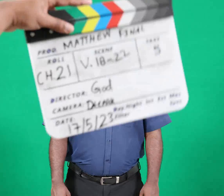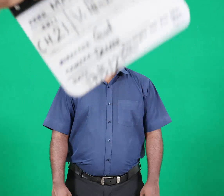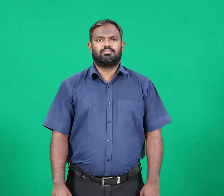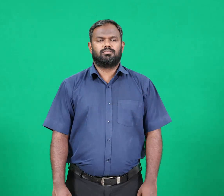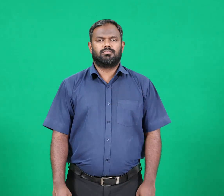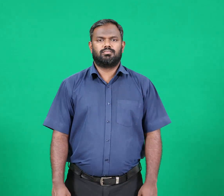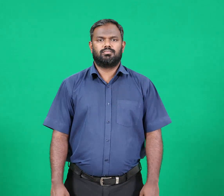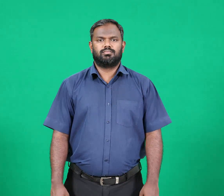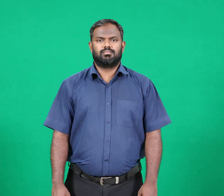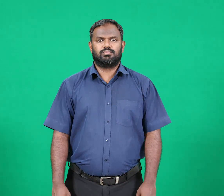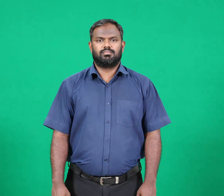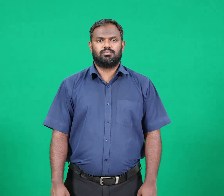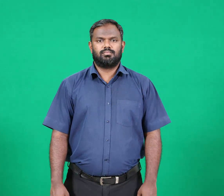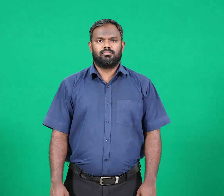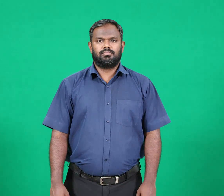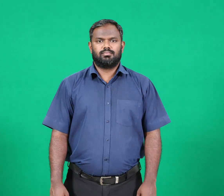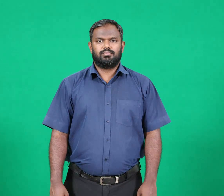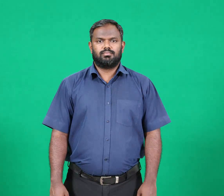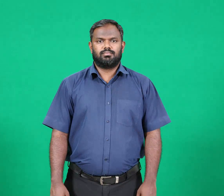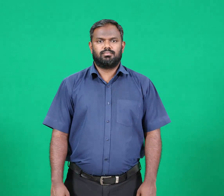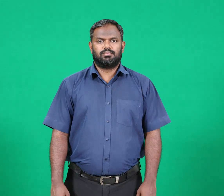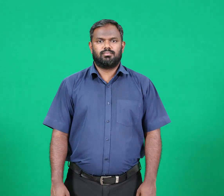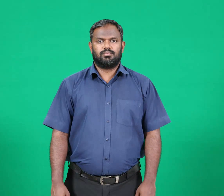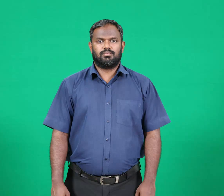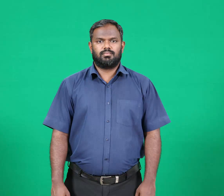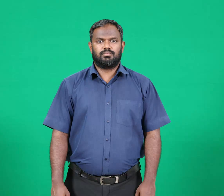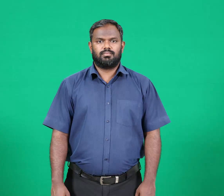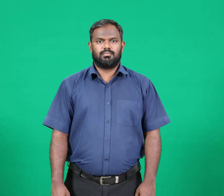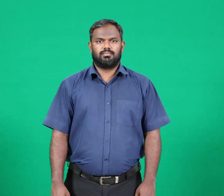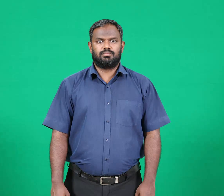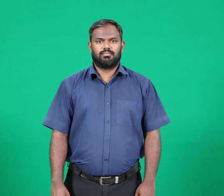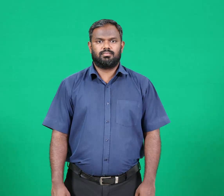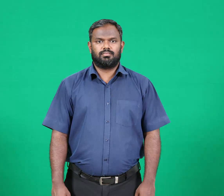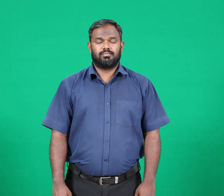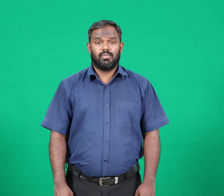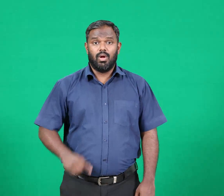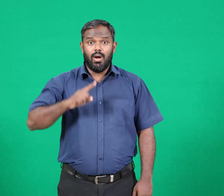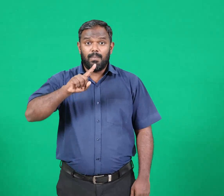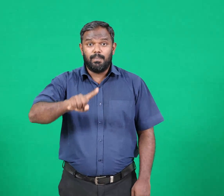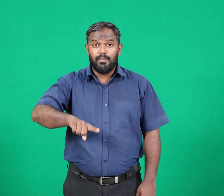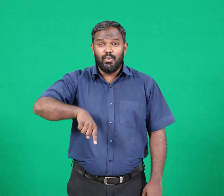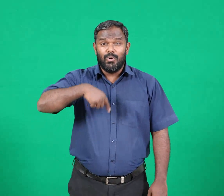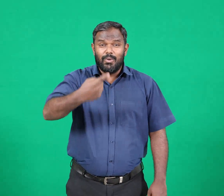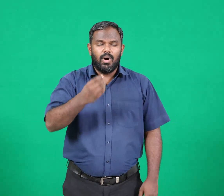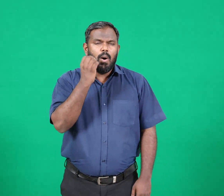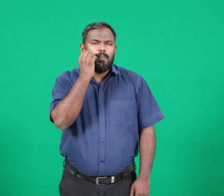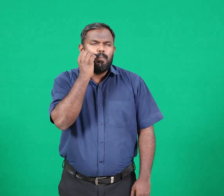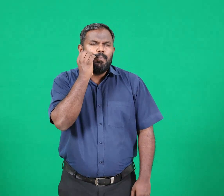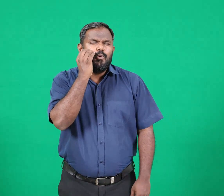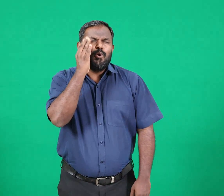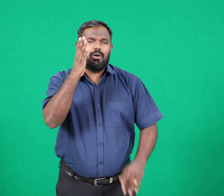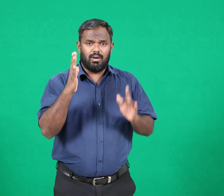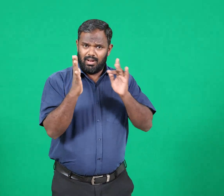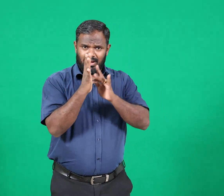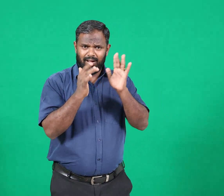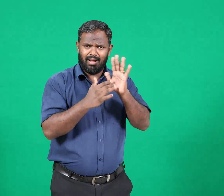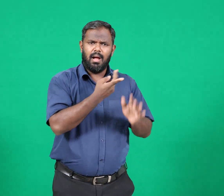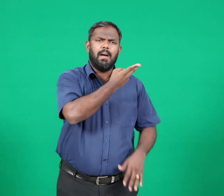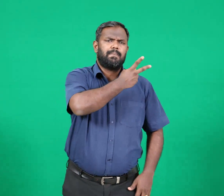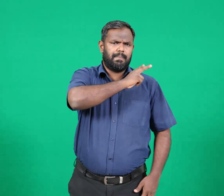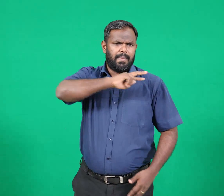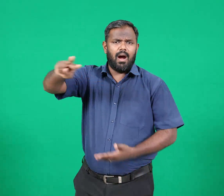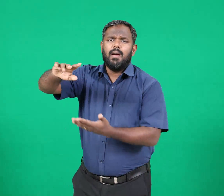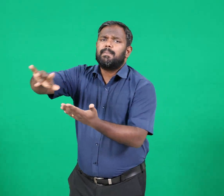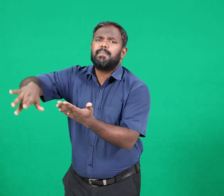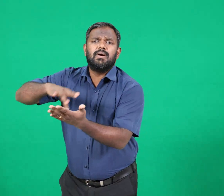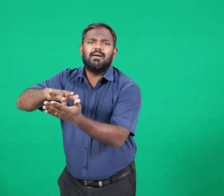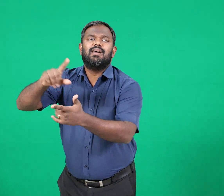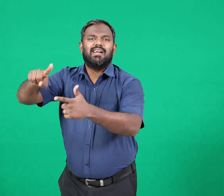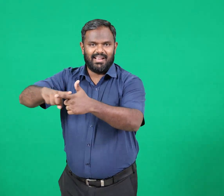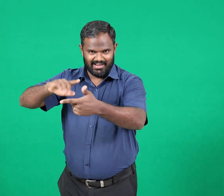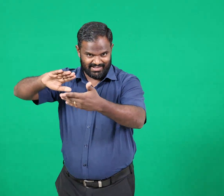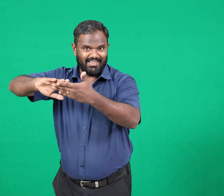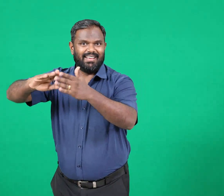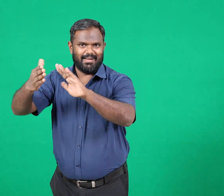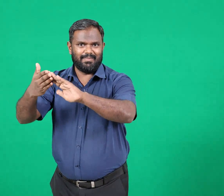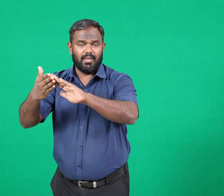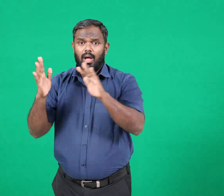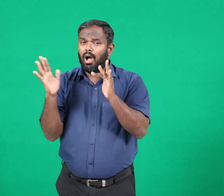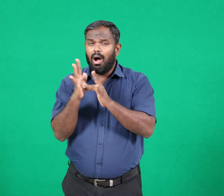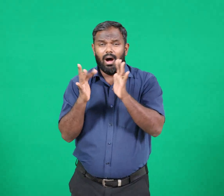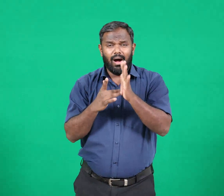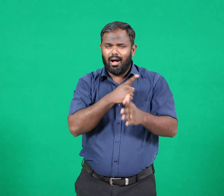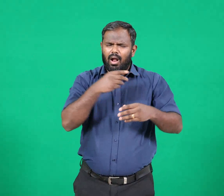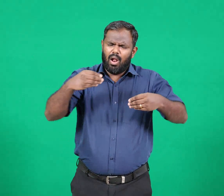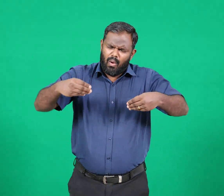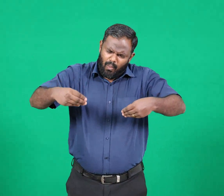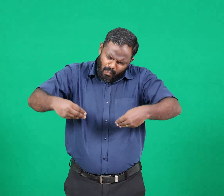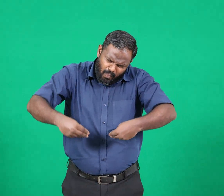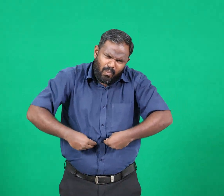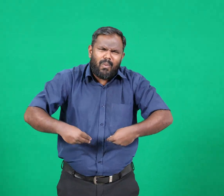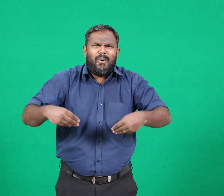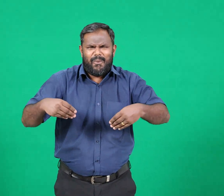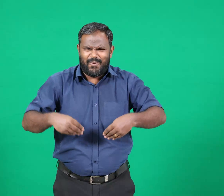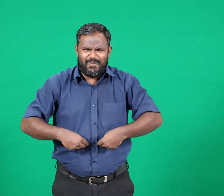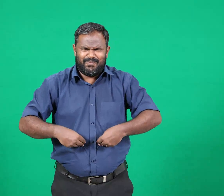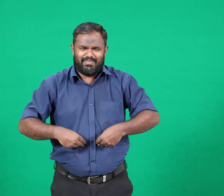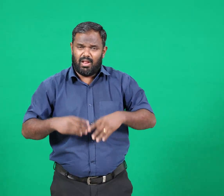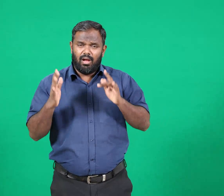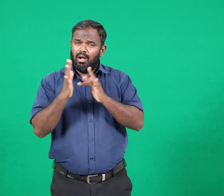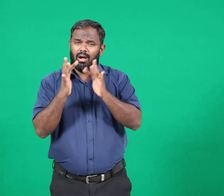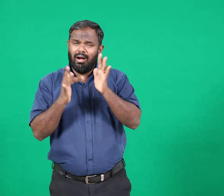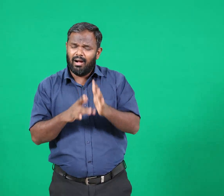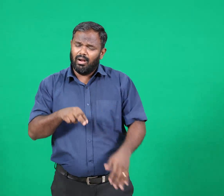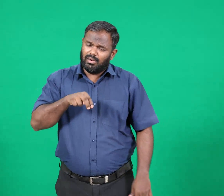In the morning, as Jesus was returning to the city, He was hungry.